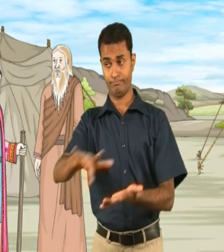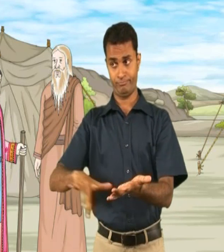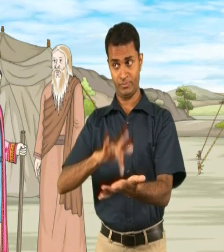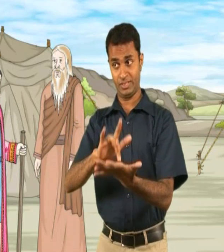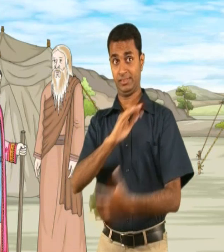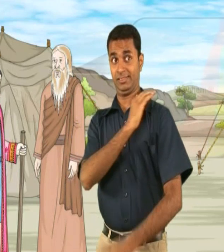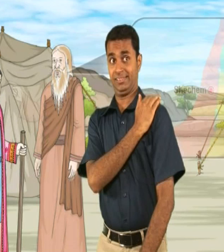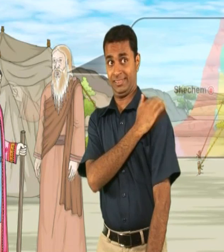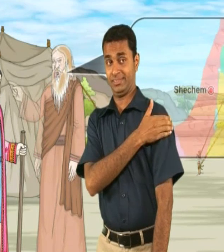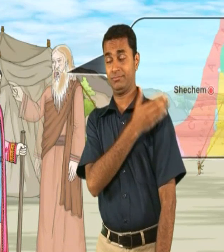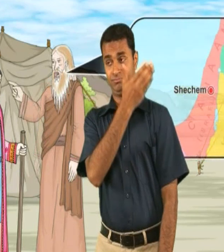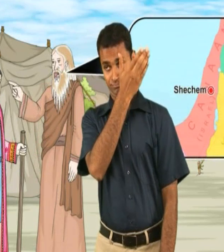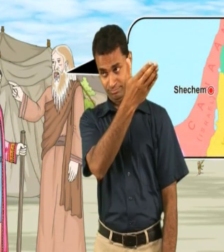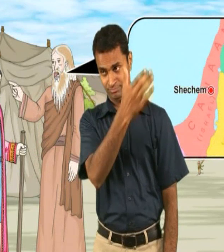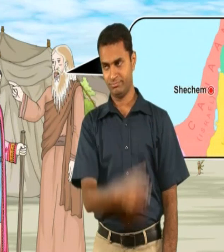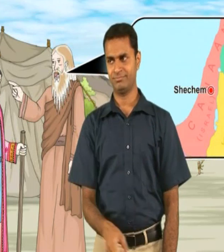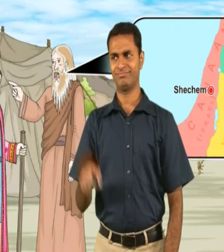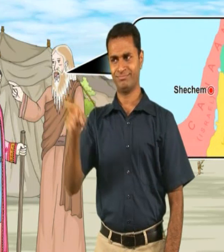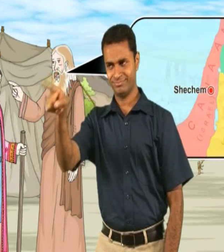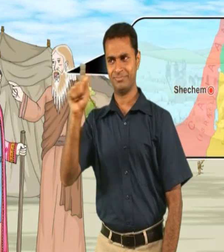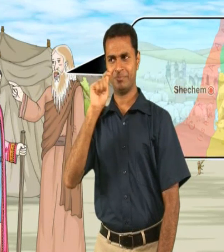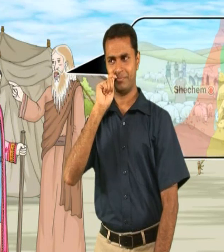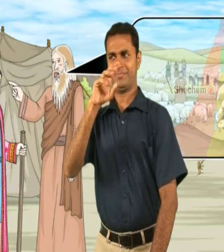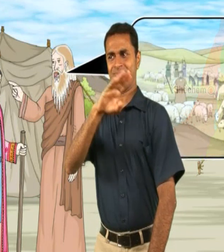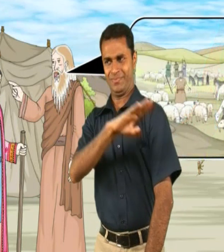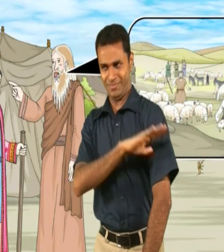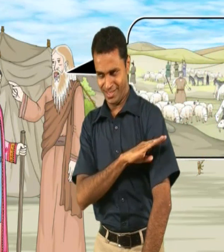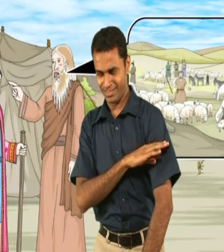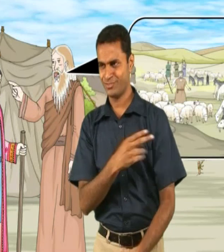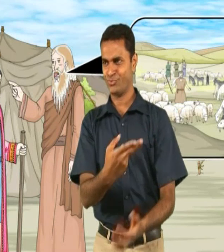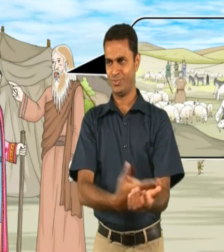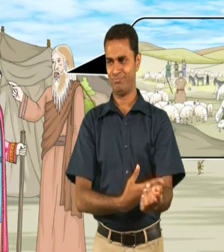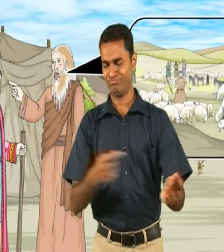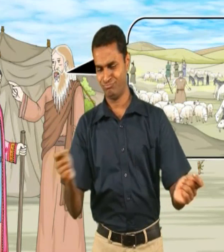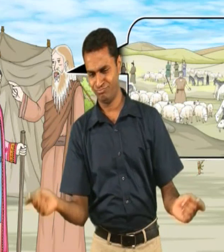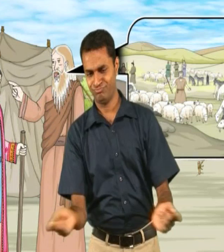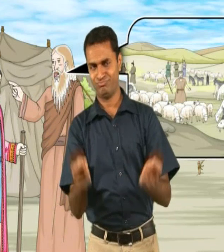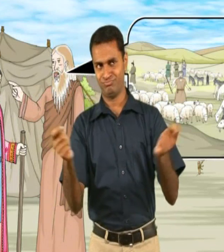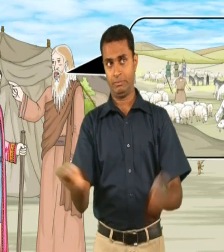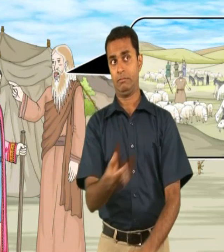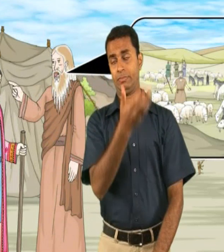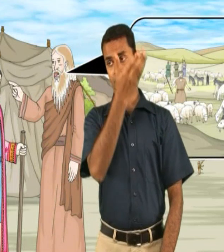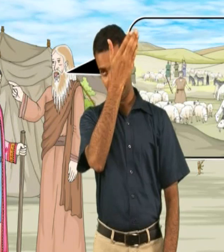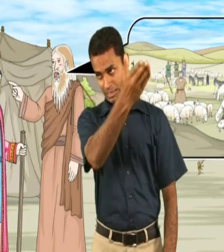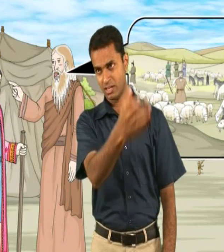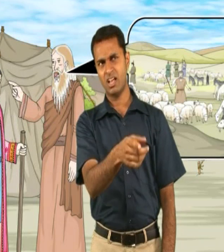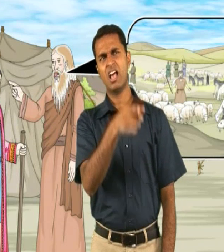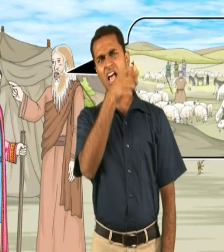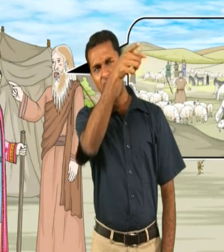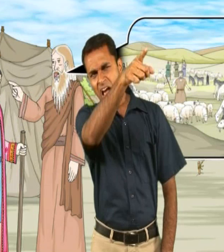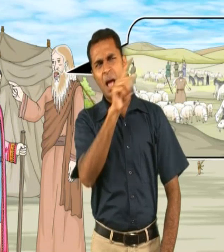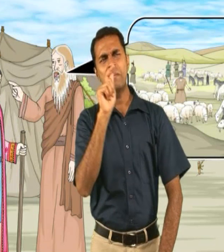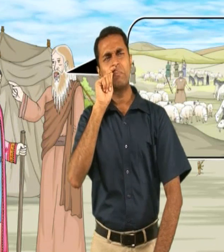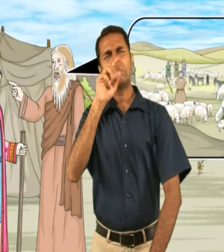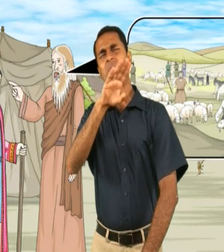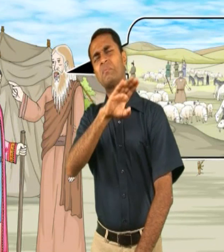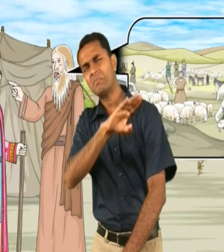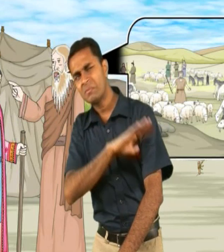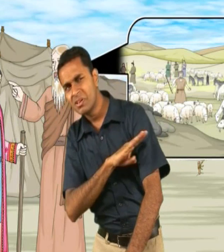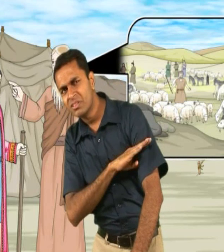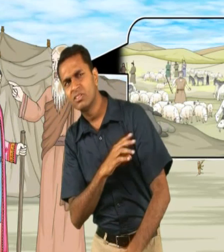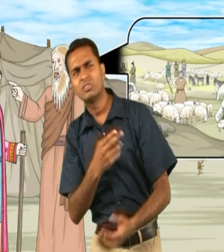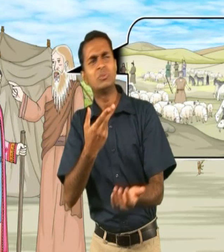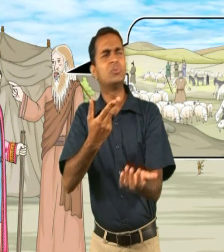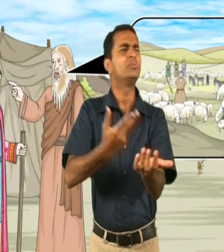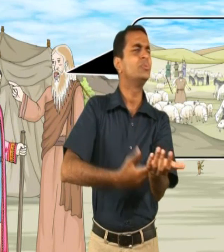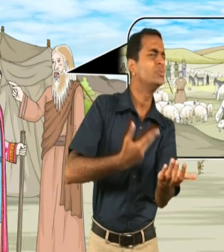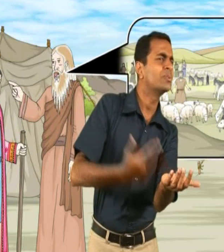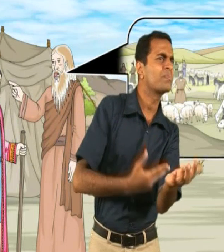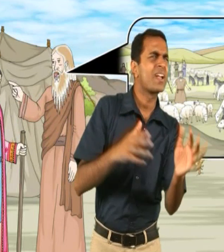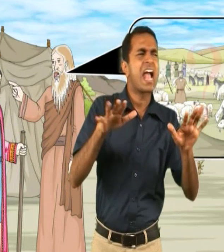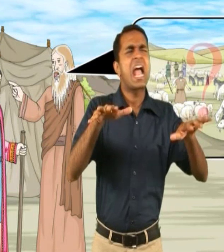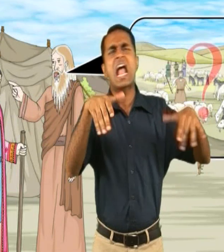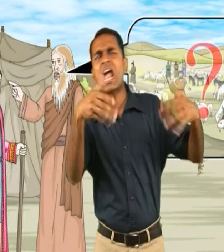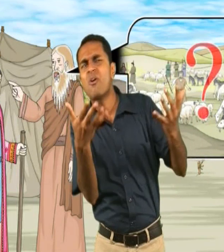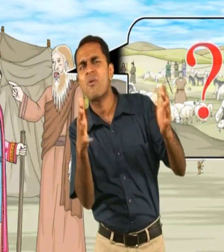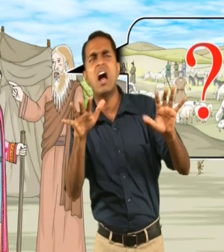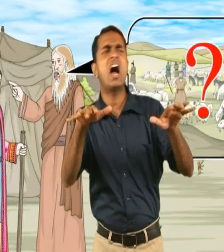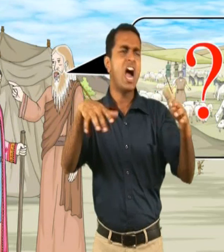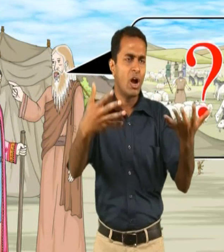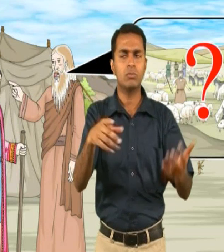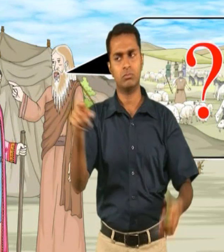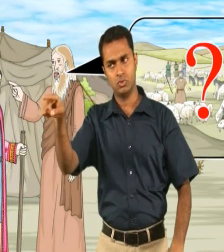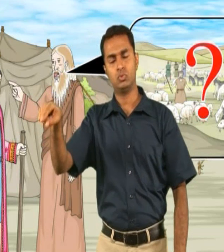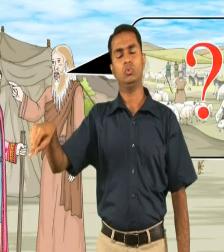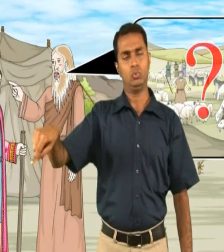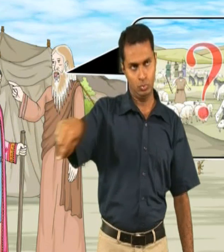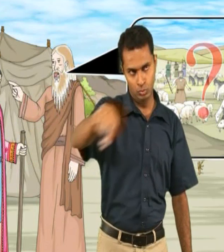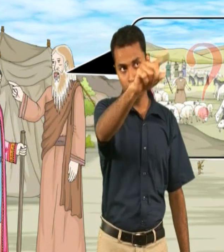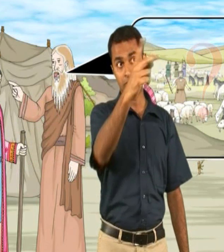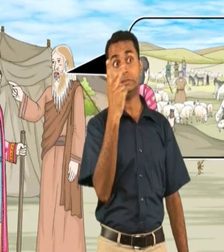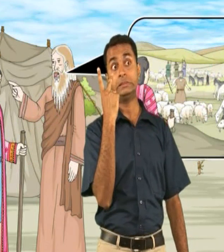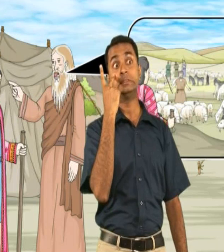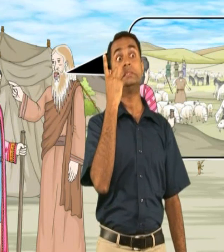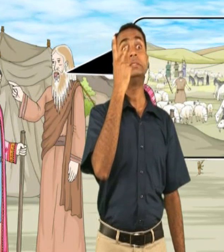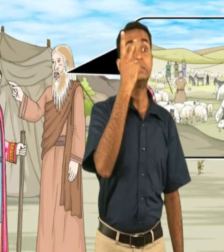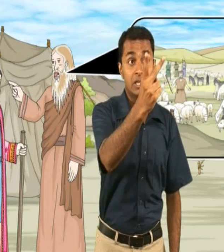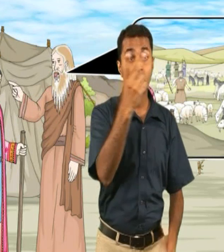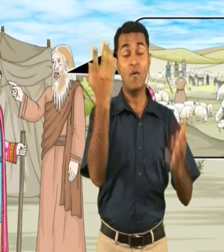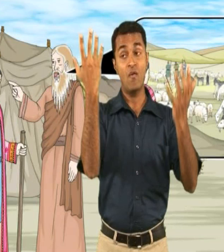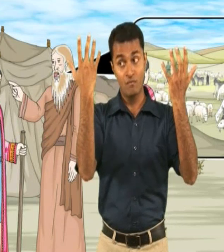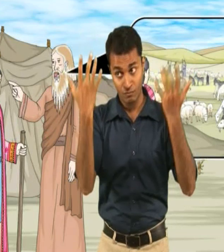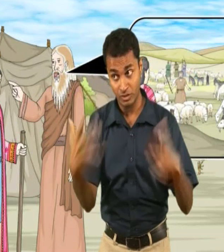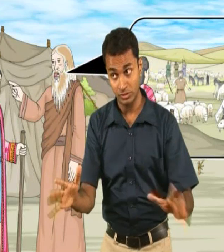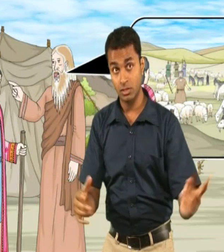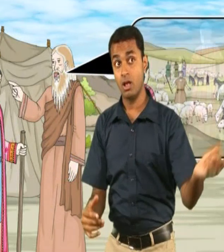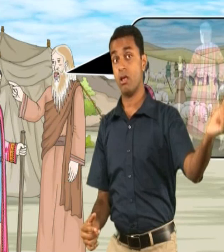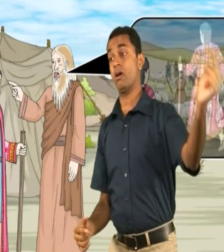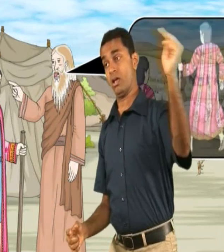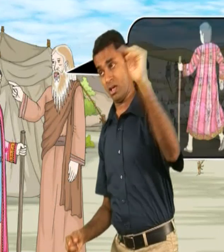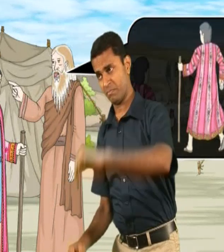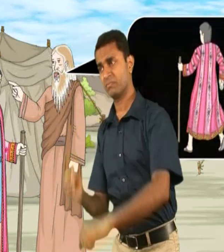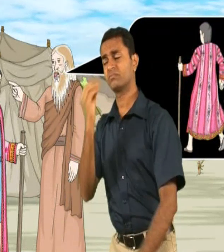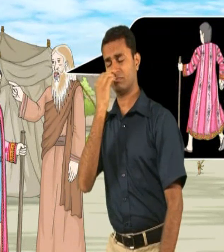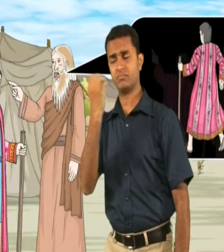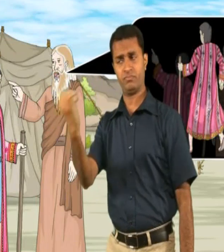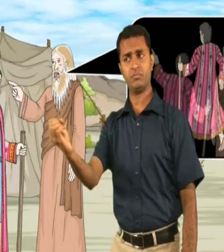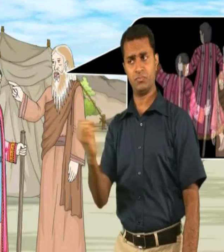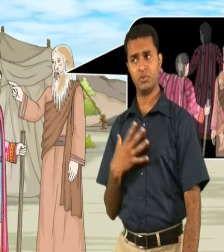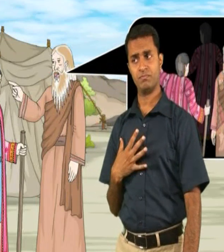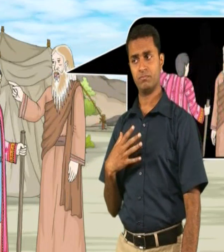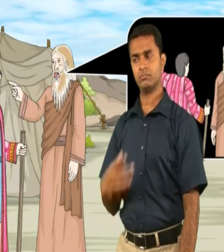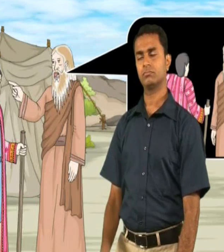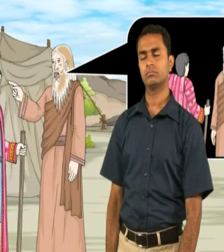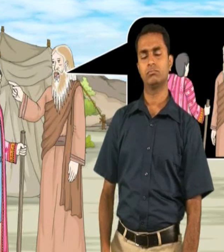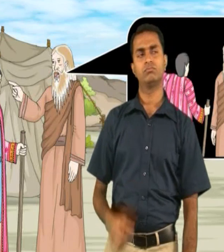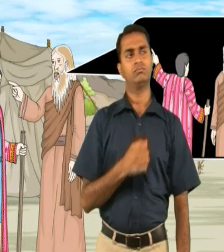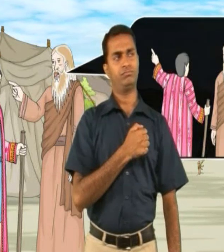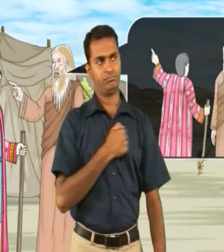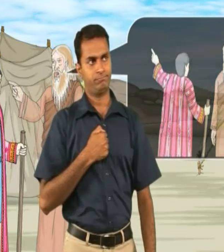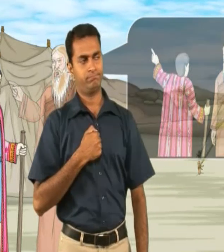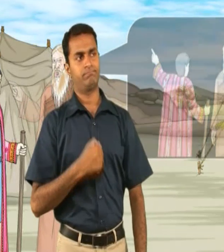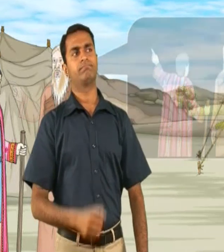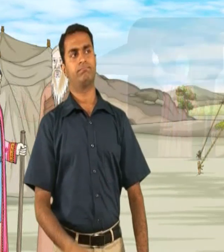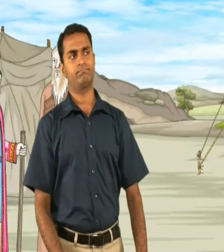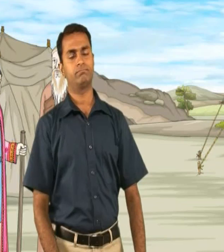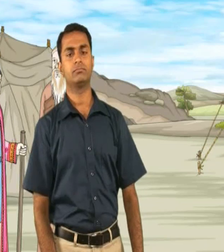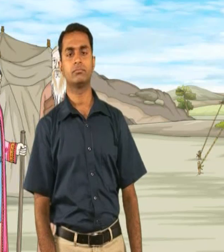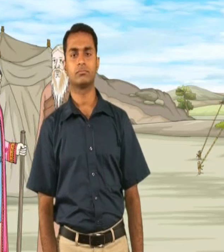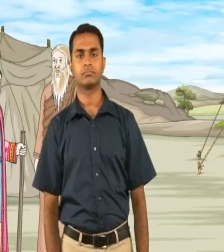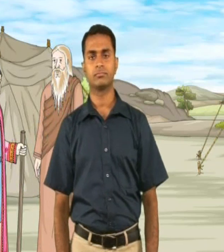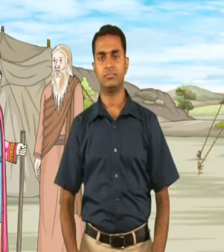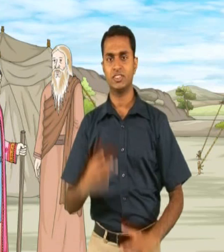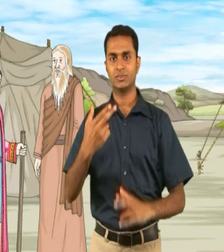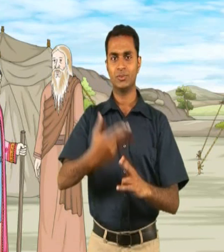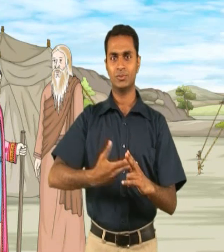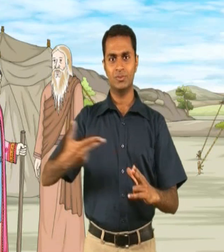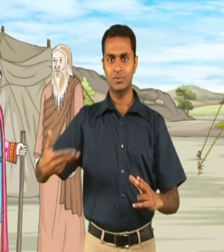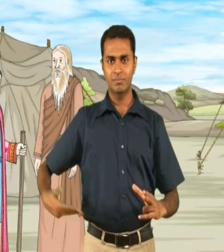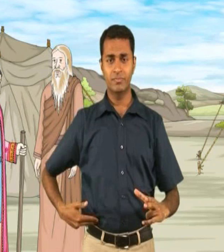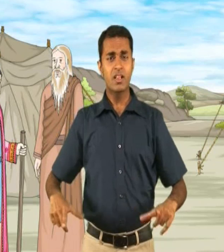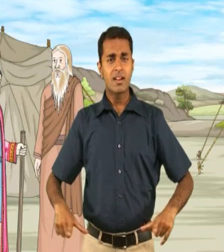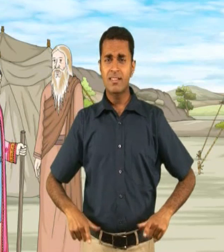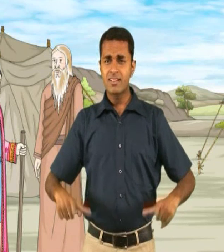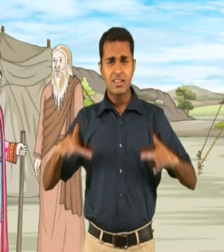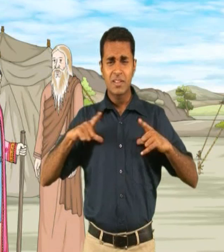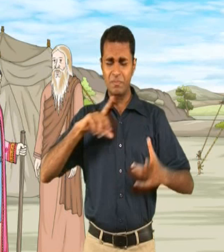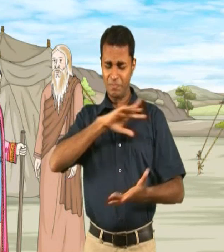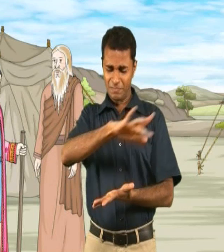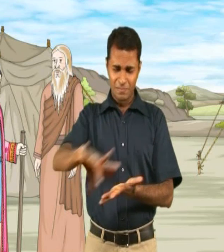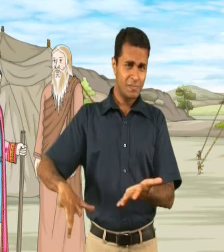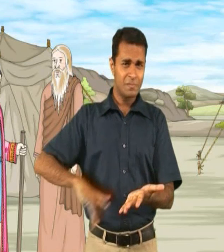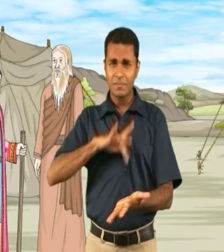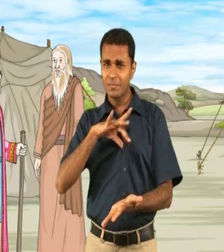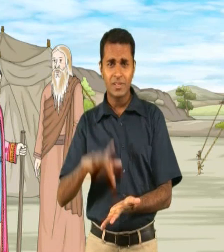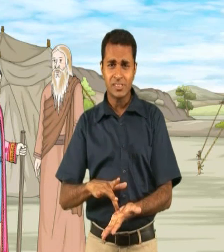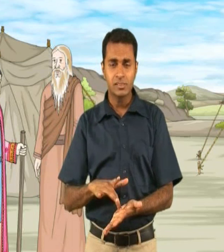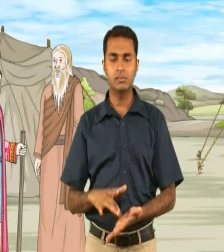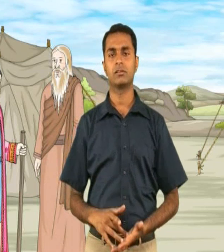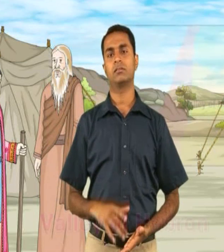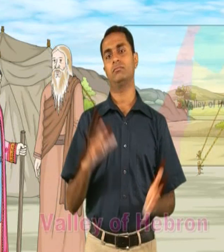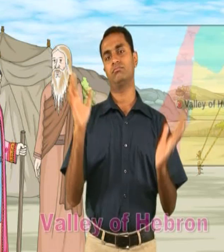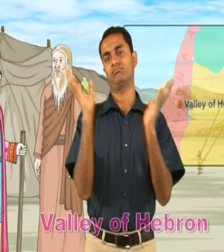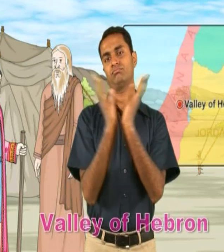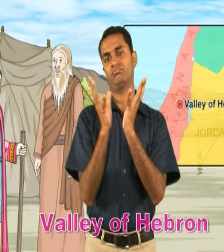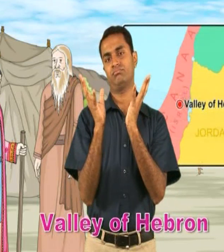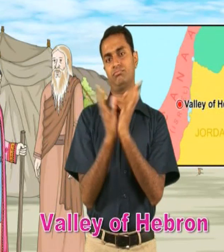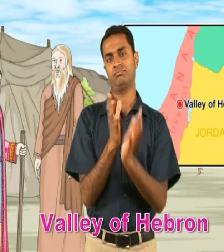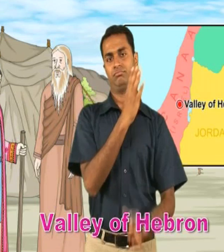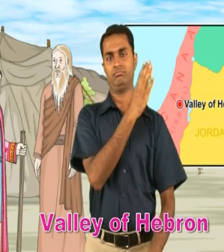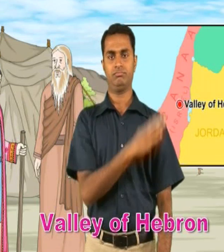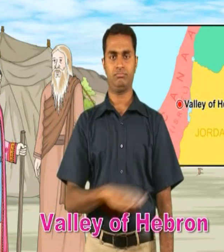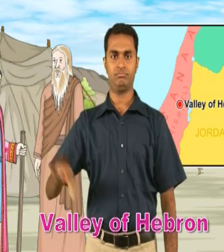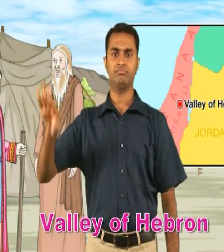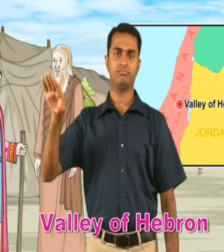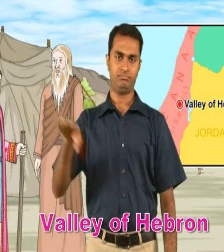Then Israel told him, “Go now and see how your brothers and the flocks are faring, and bring word back to me.”